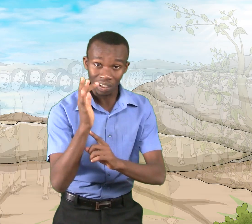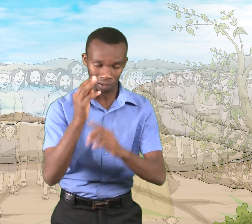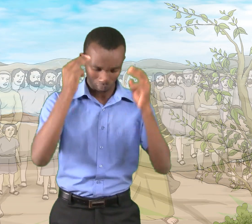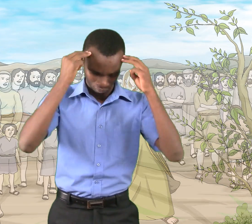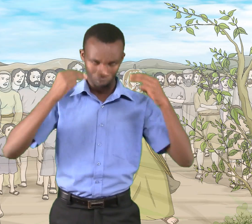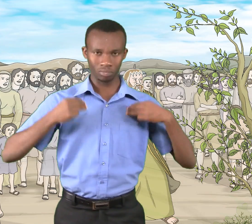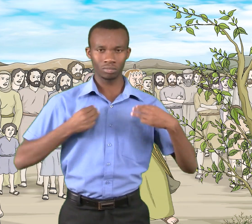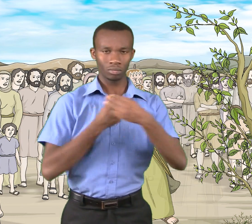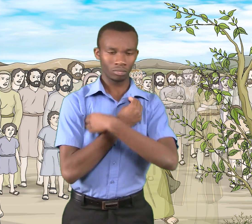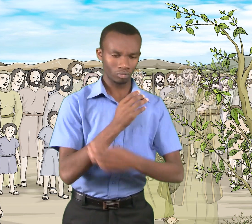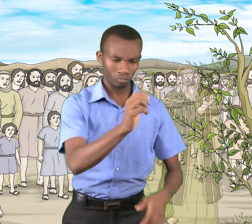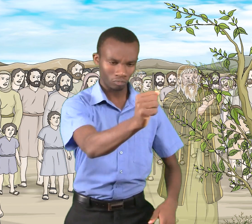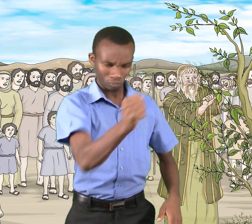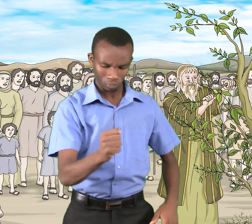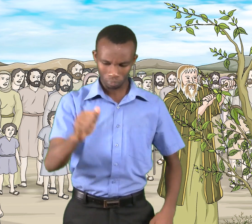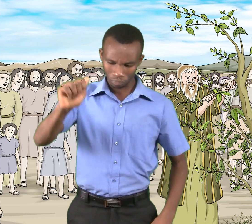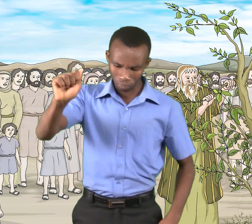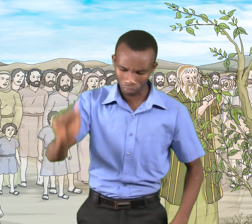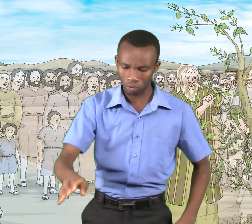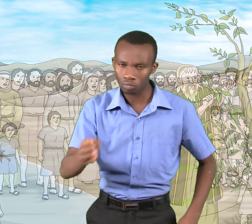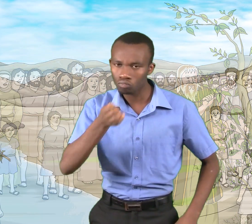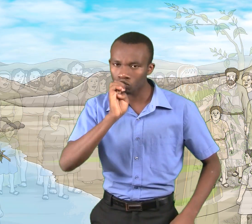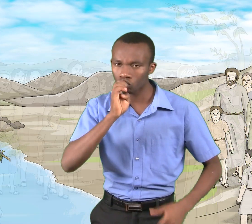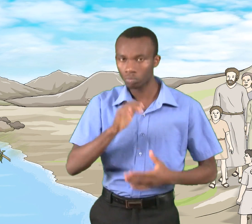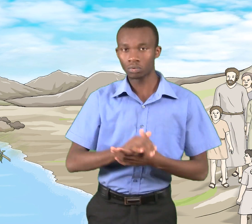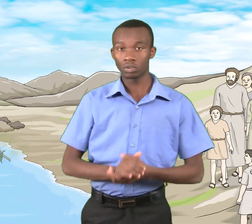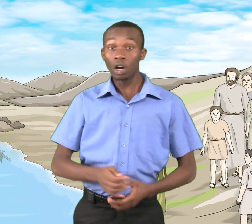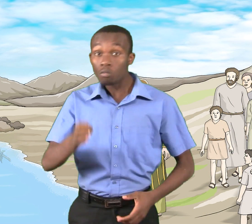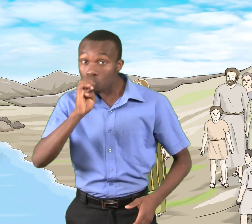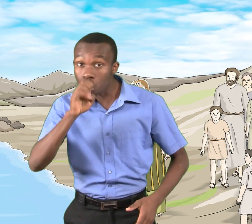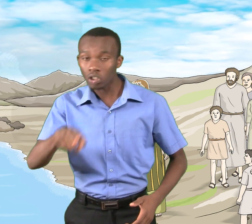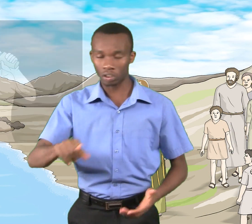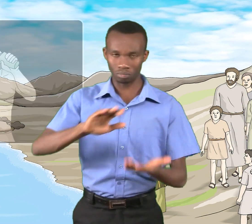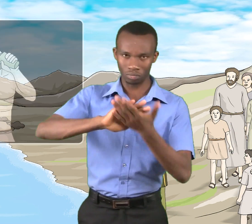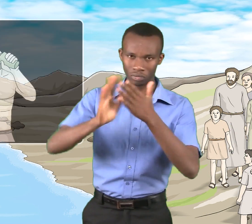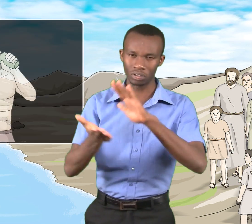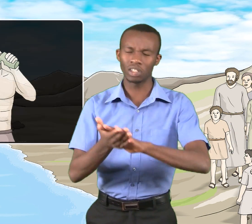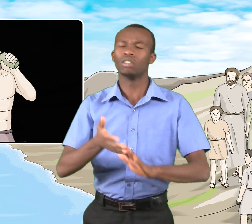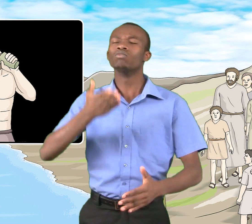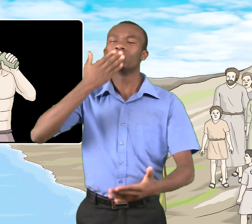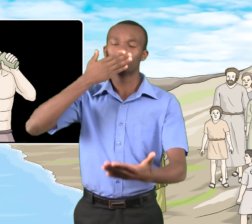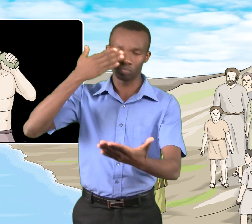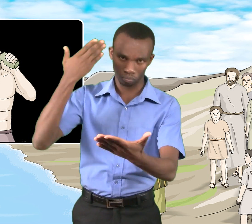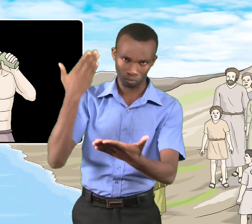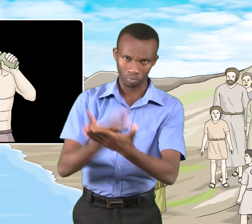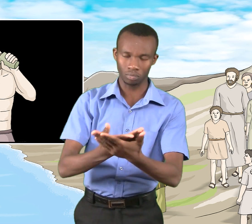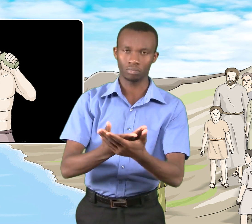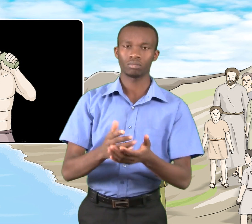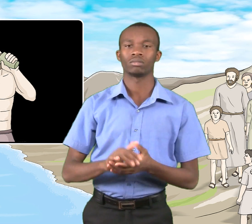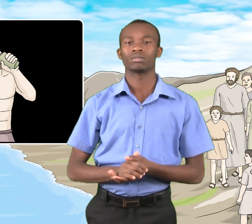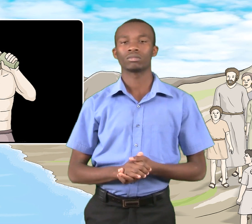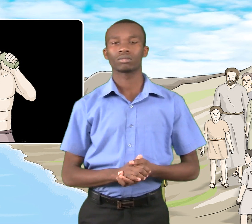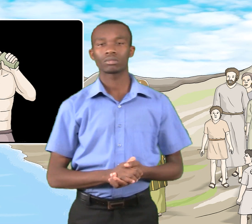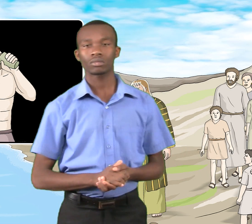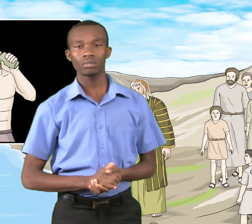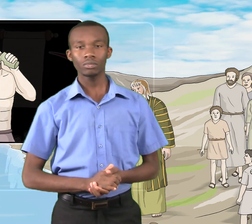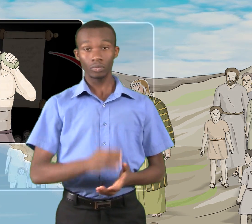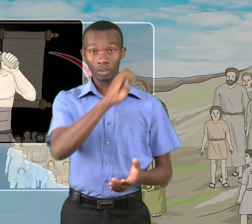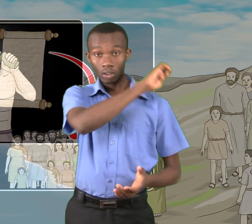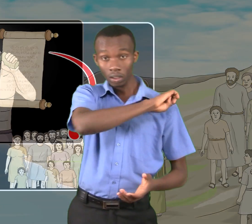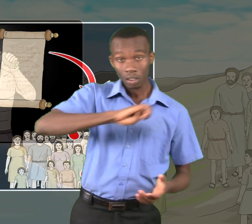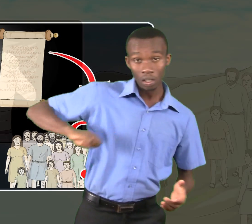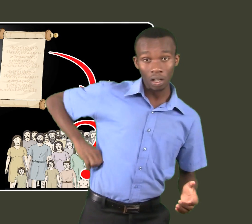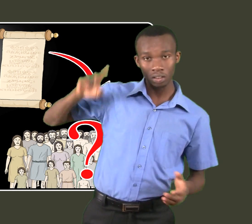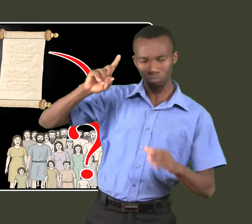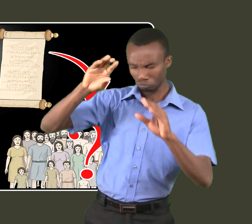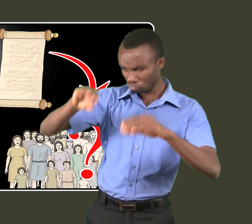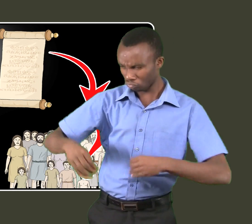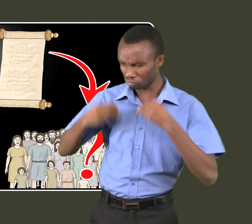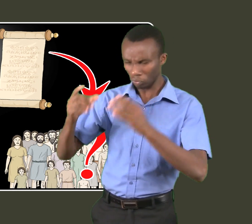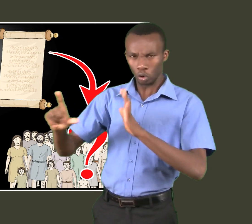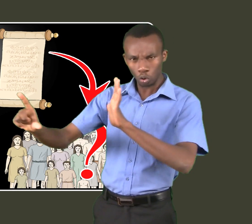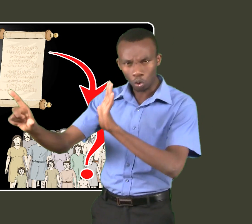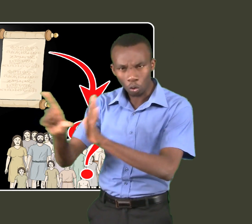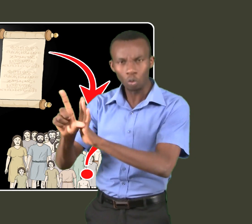And when he cast it into the waters, they were sweetened.